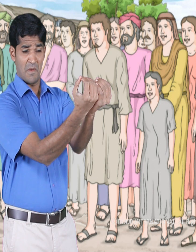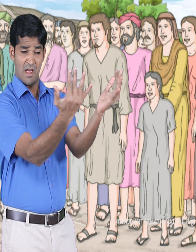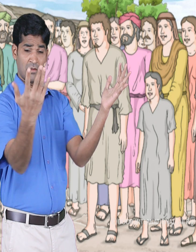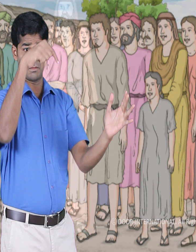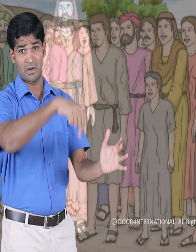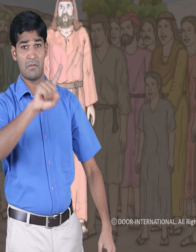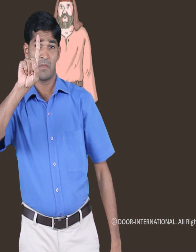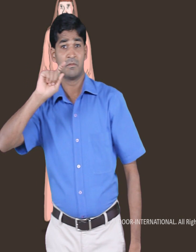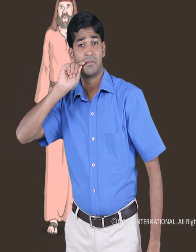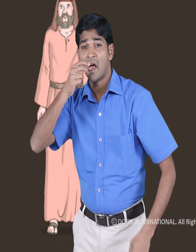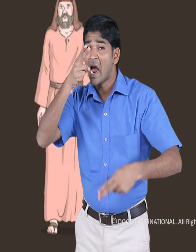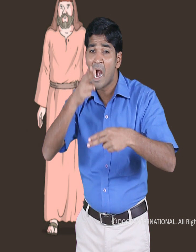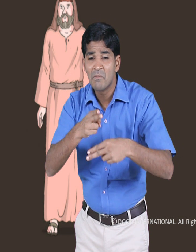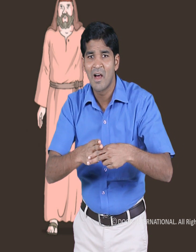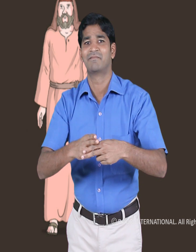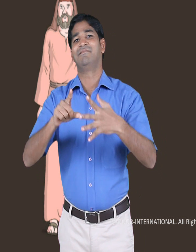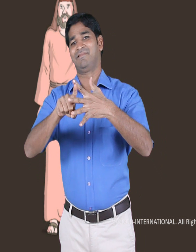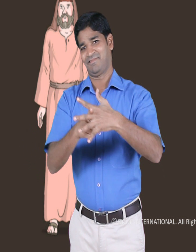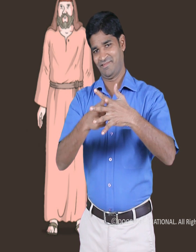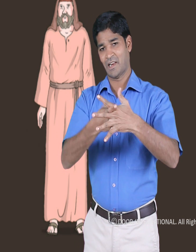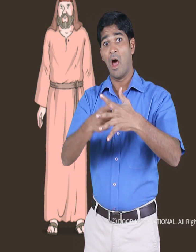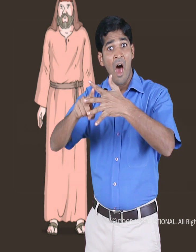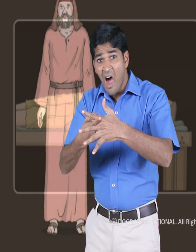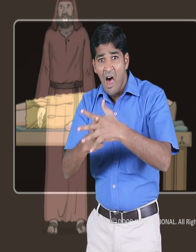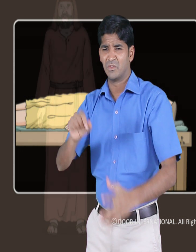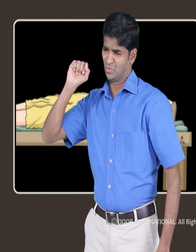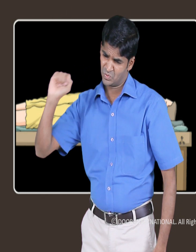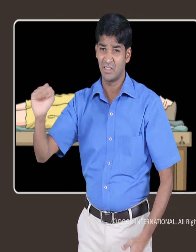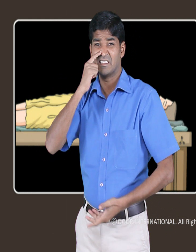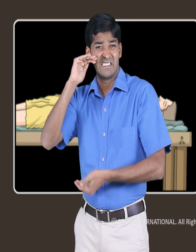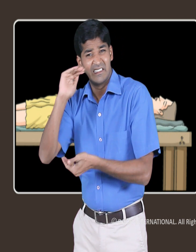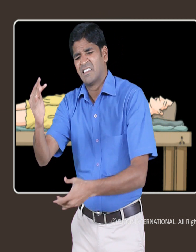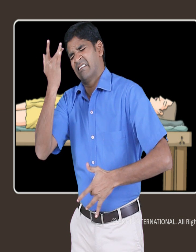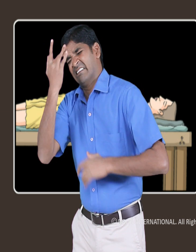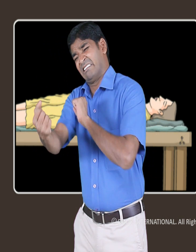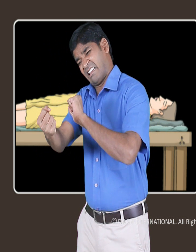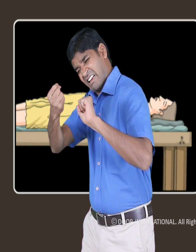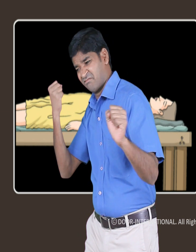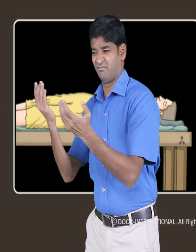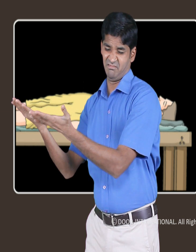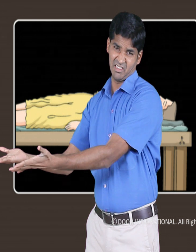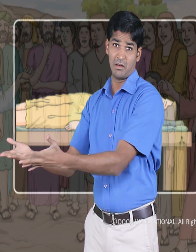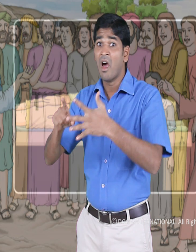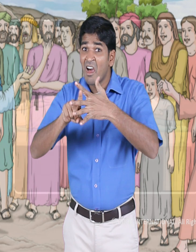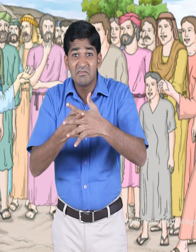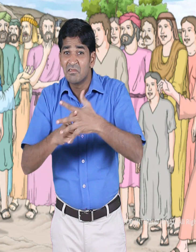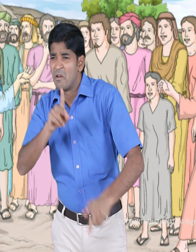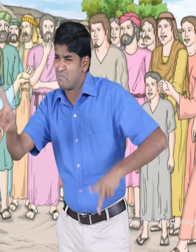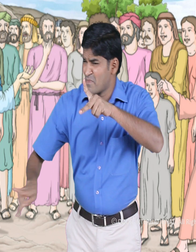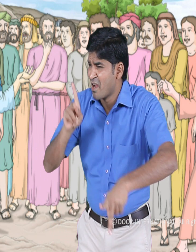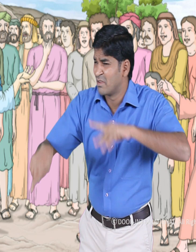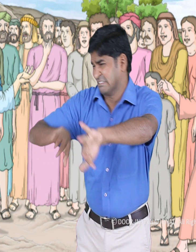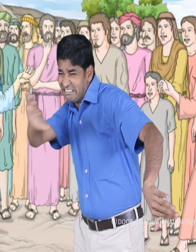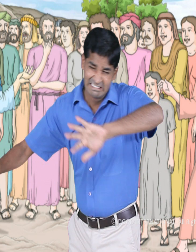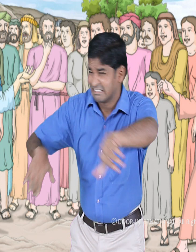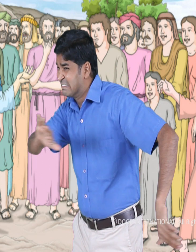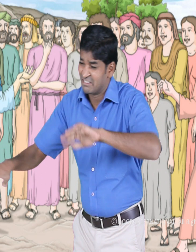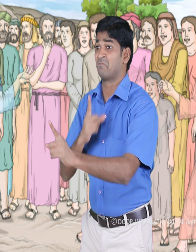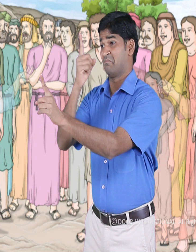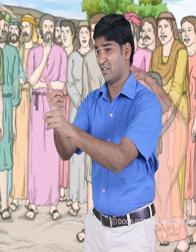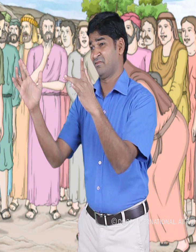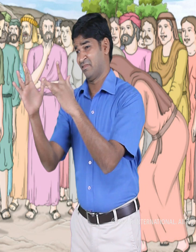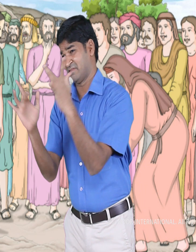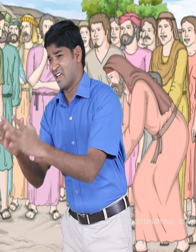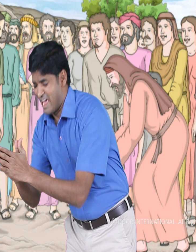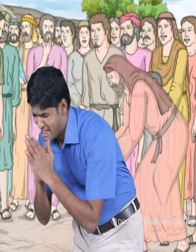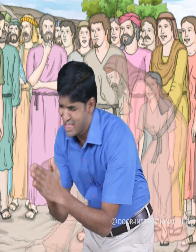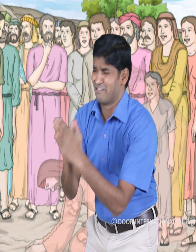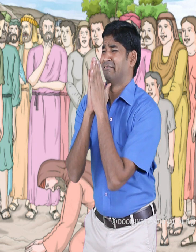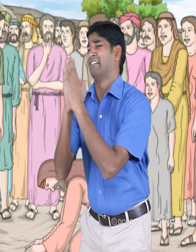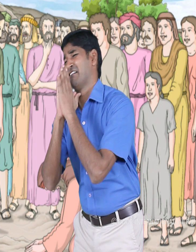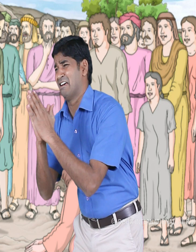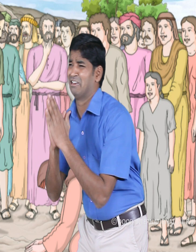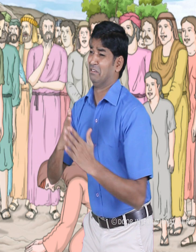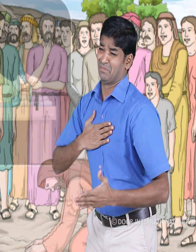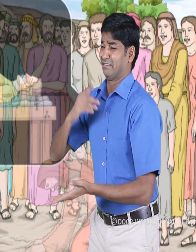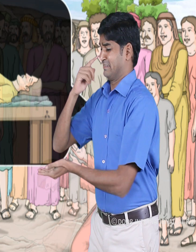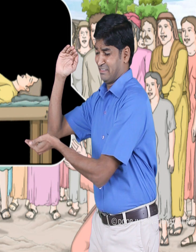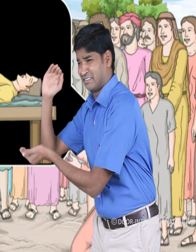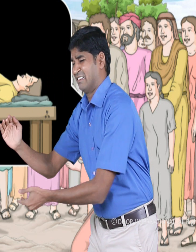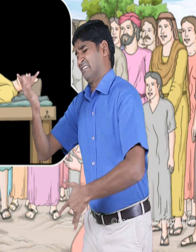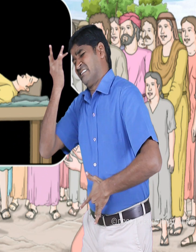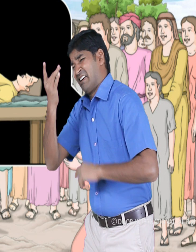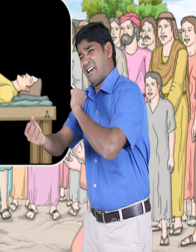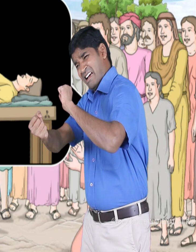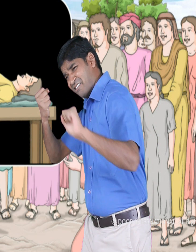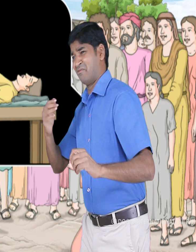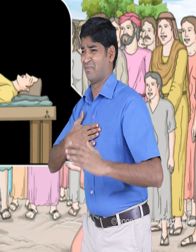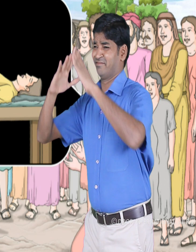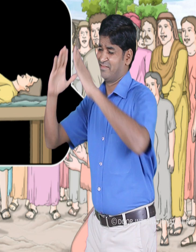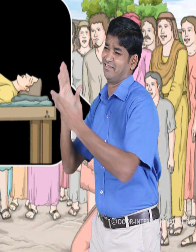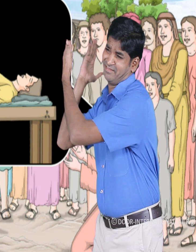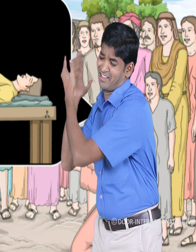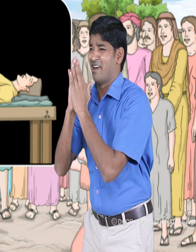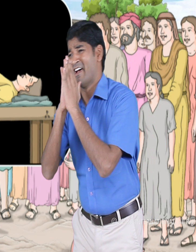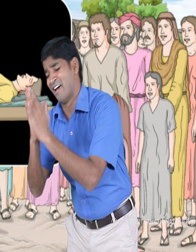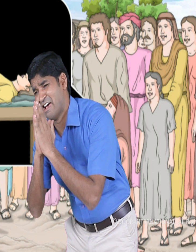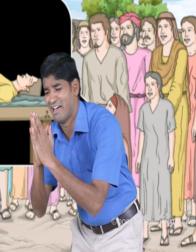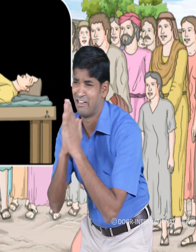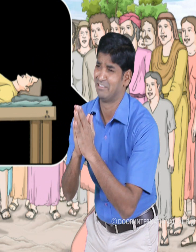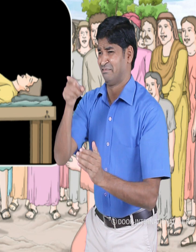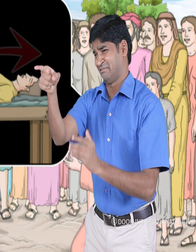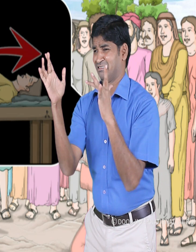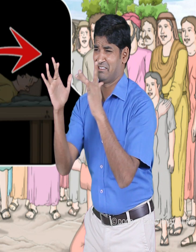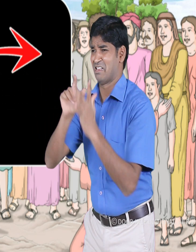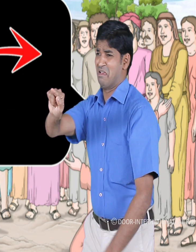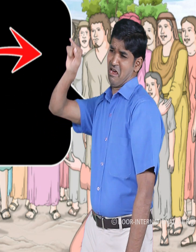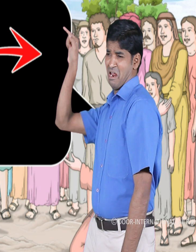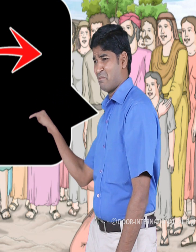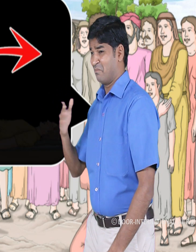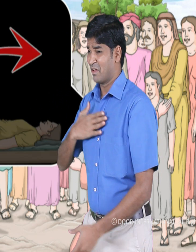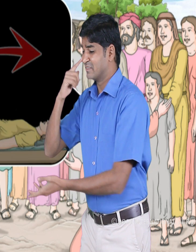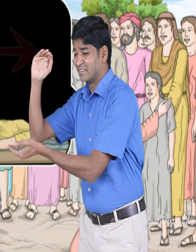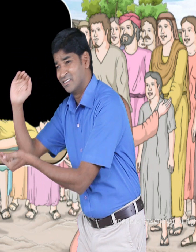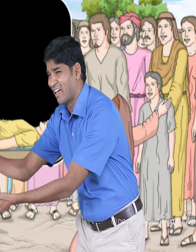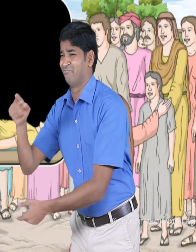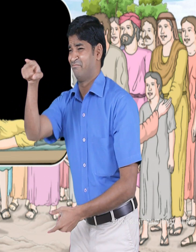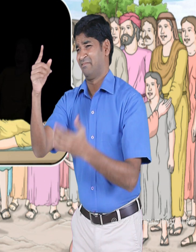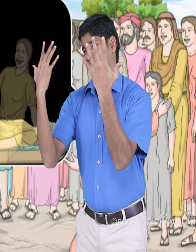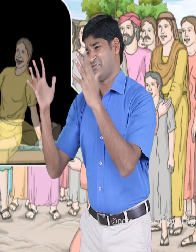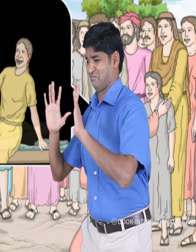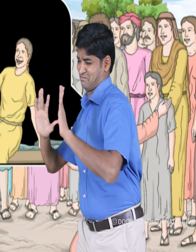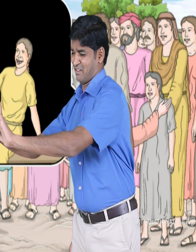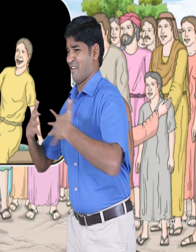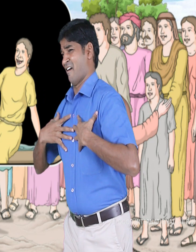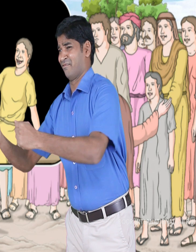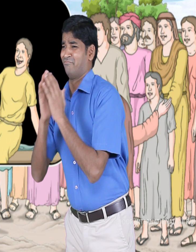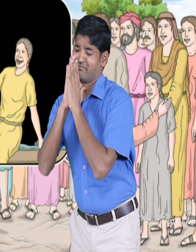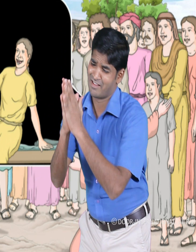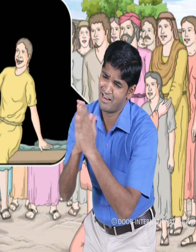A synagogue leader named Jairus arrived, and seeing Jesus, he fell at His feet and pleaded with Him urgently, “My little daughter is near death.